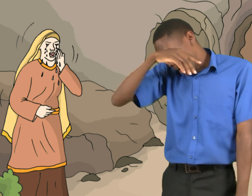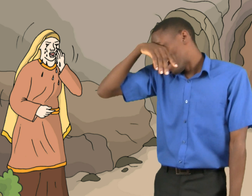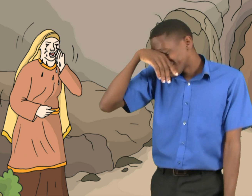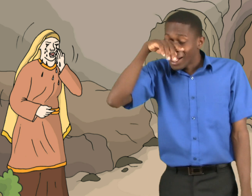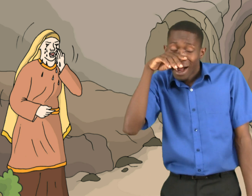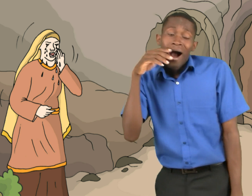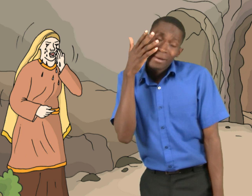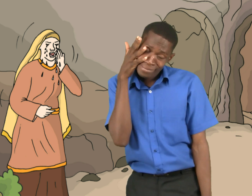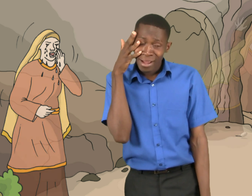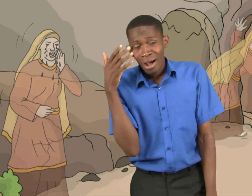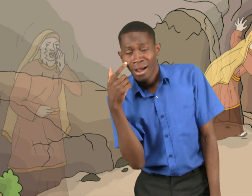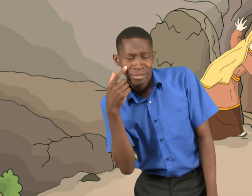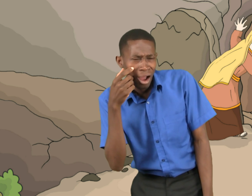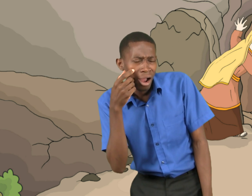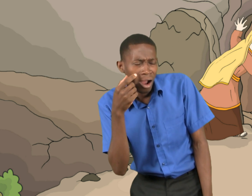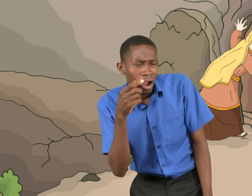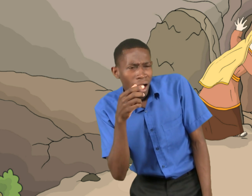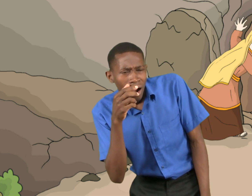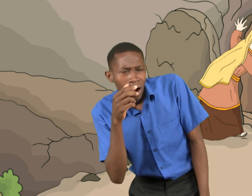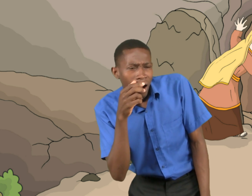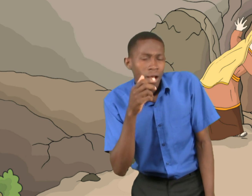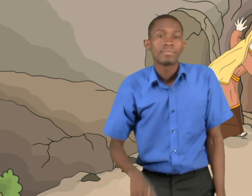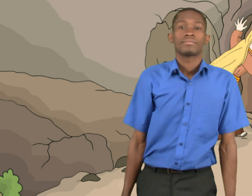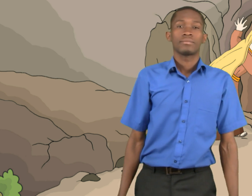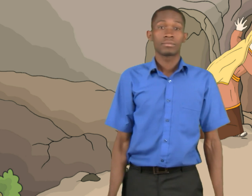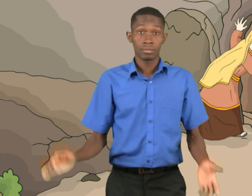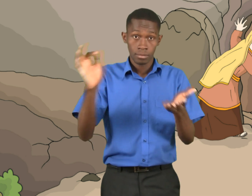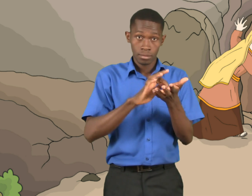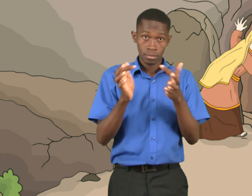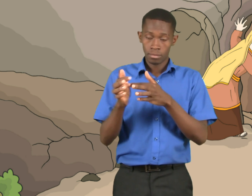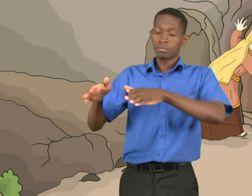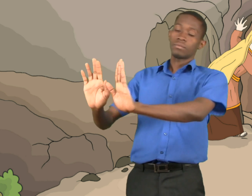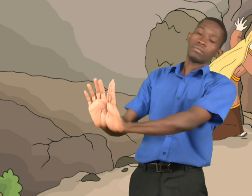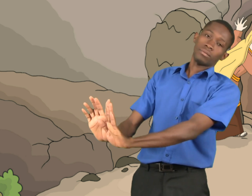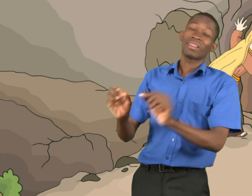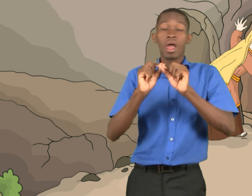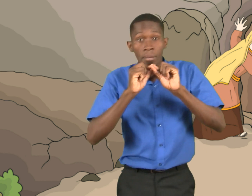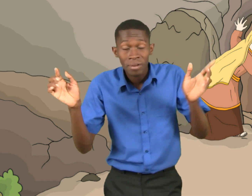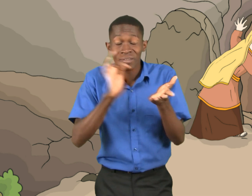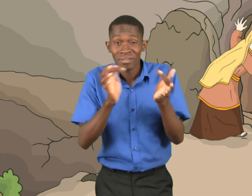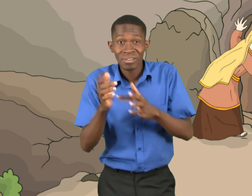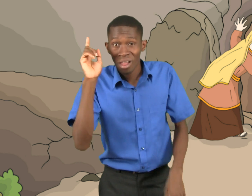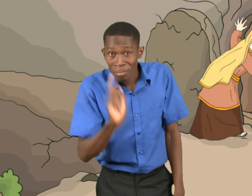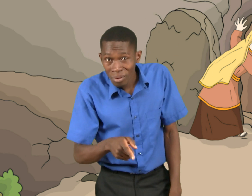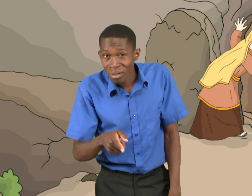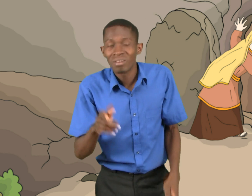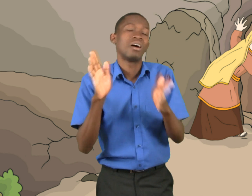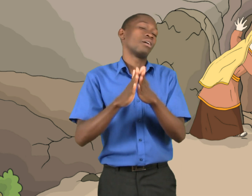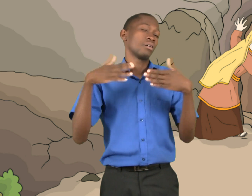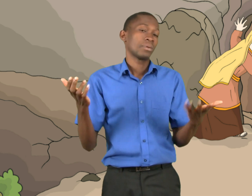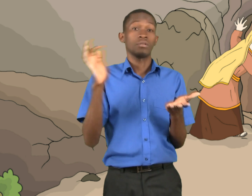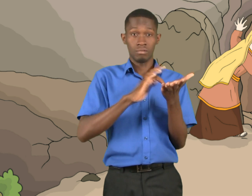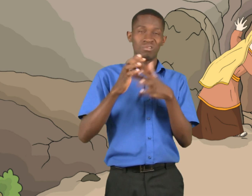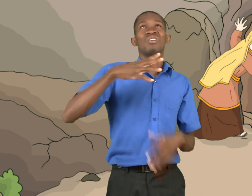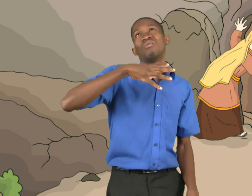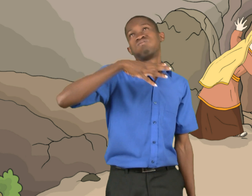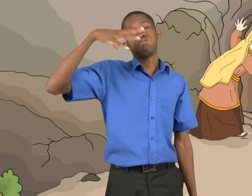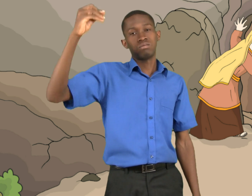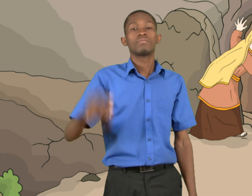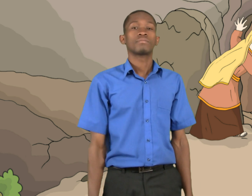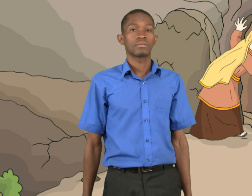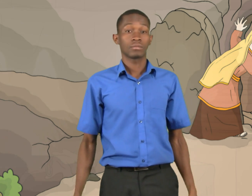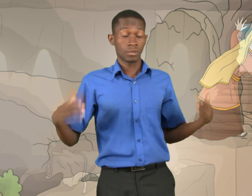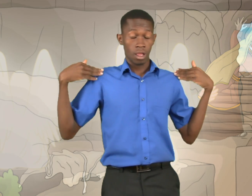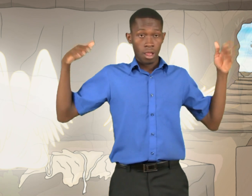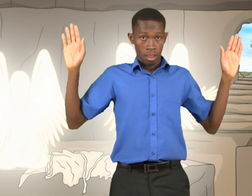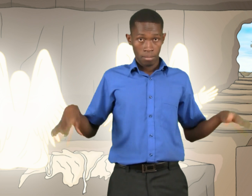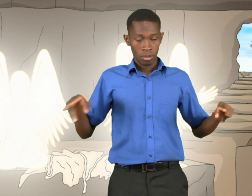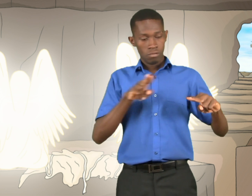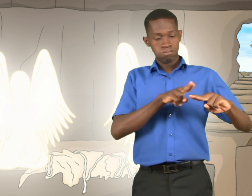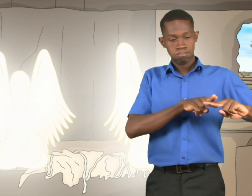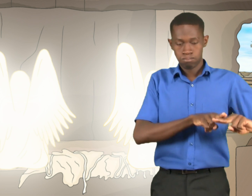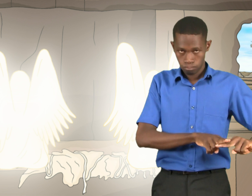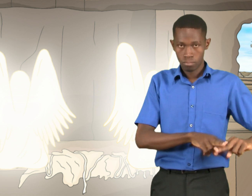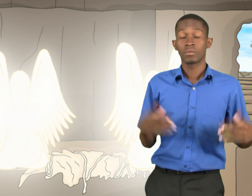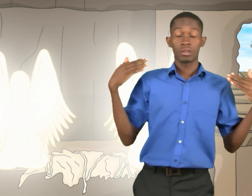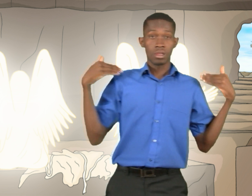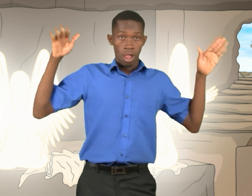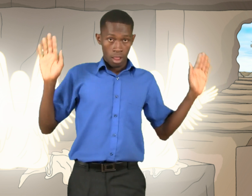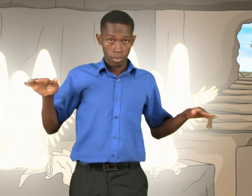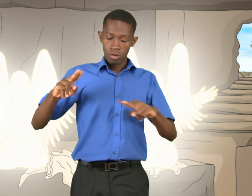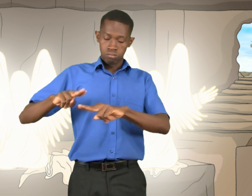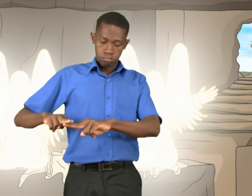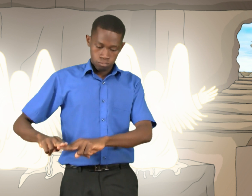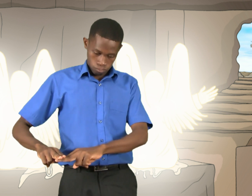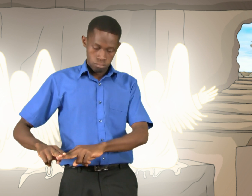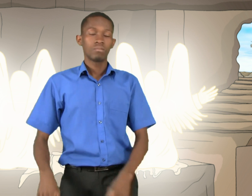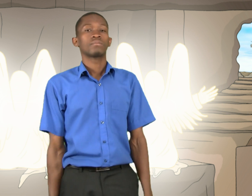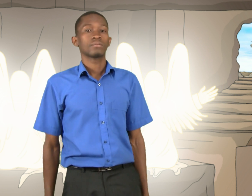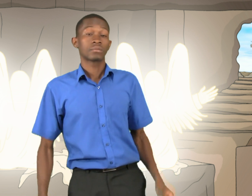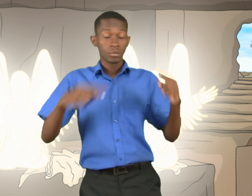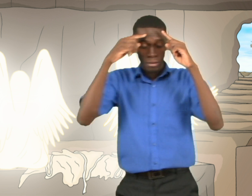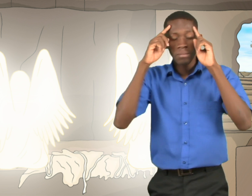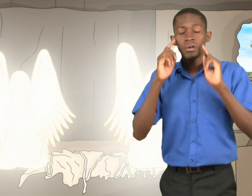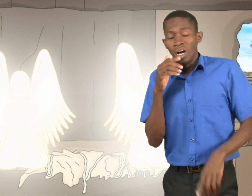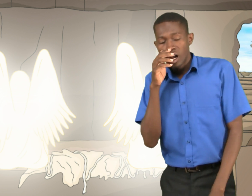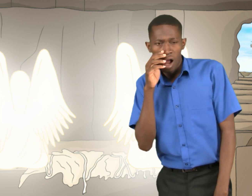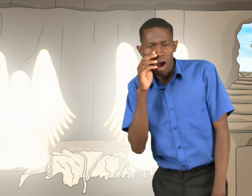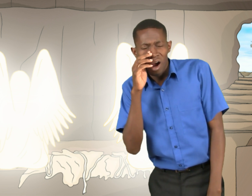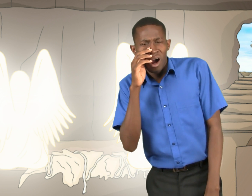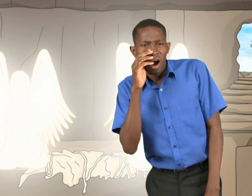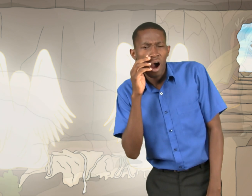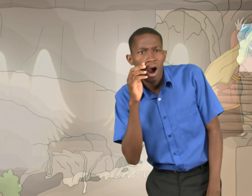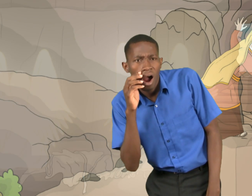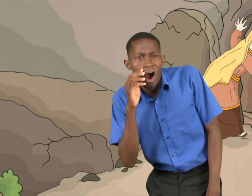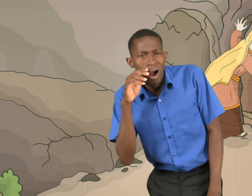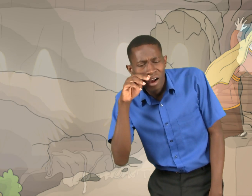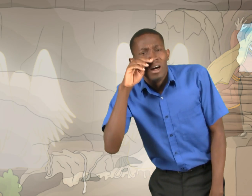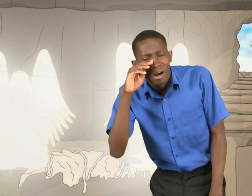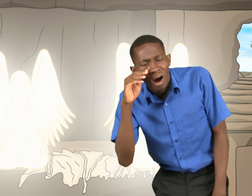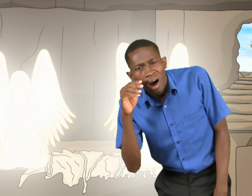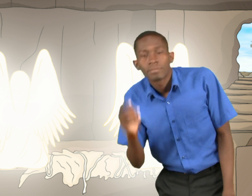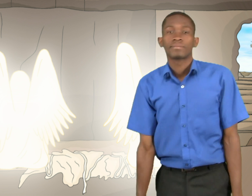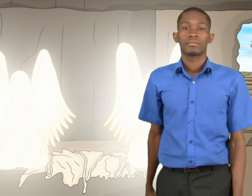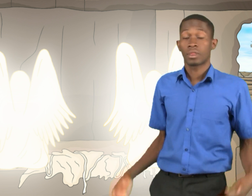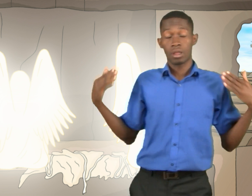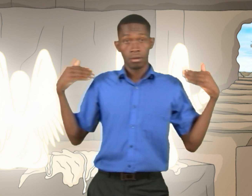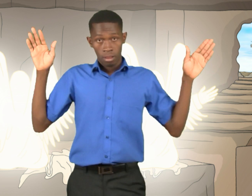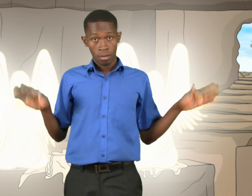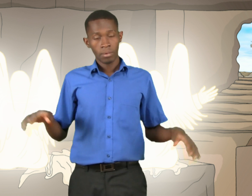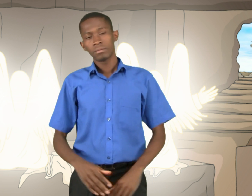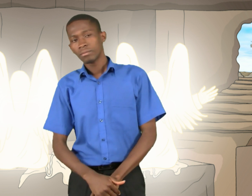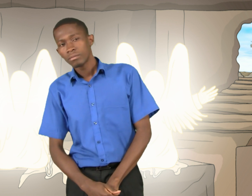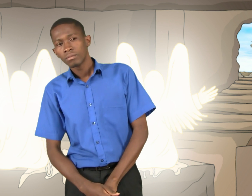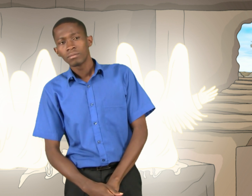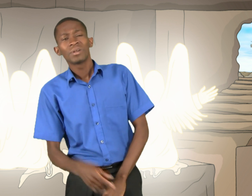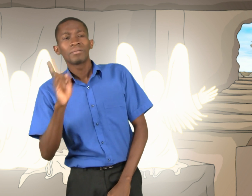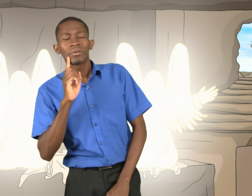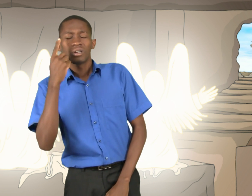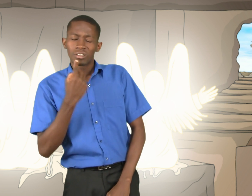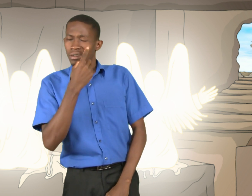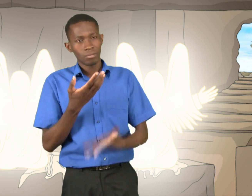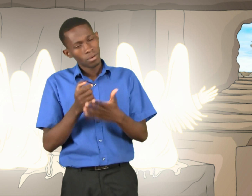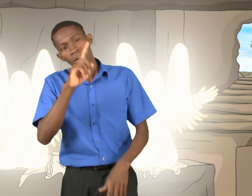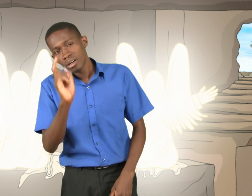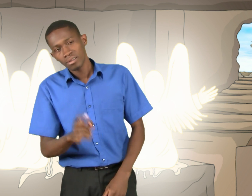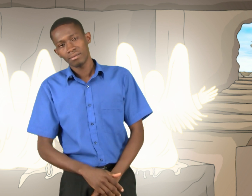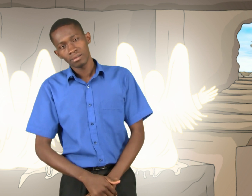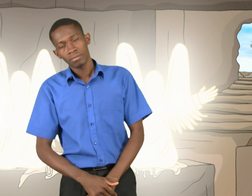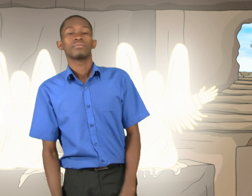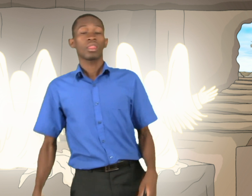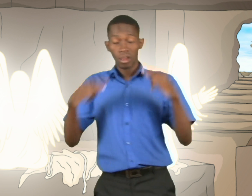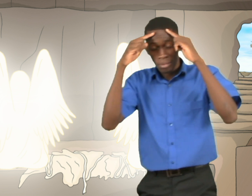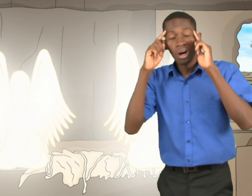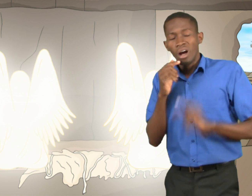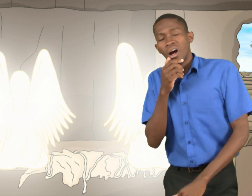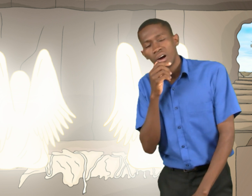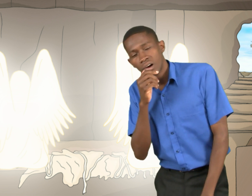And as she wept, she bent down to look into the tomb, and she saw two angels in white sitting where the body of Jesus had lain, one at the head and the other at the feet.